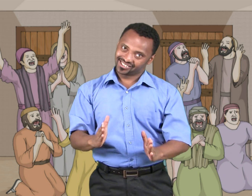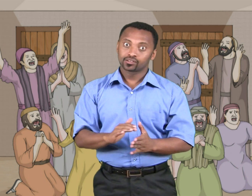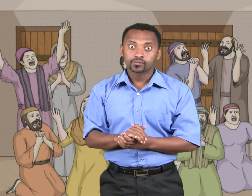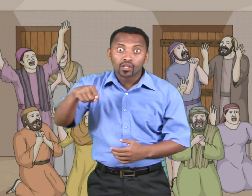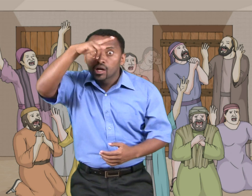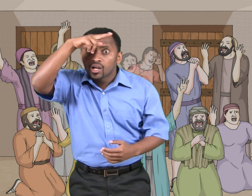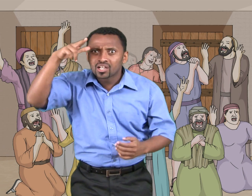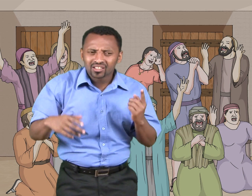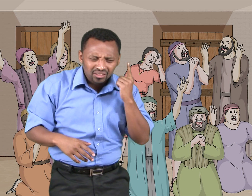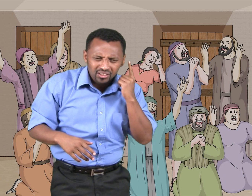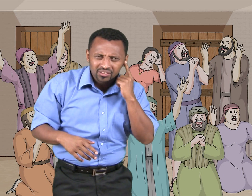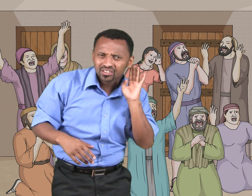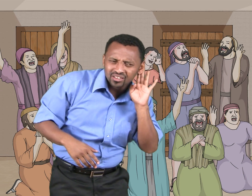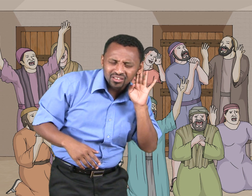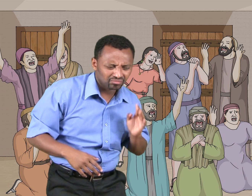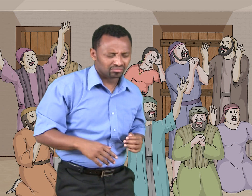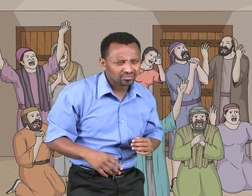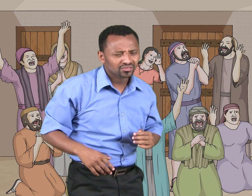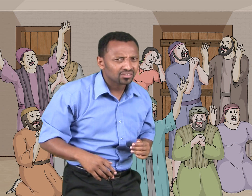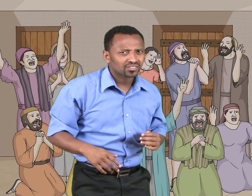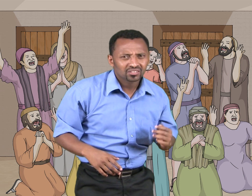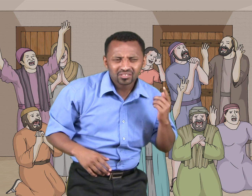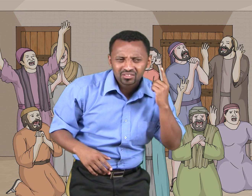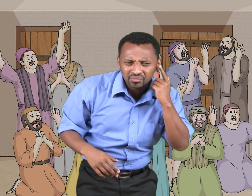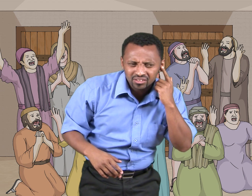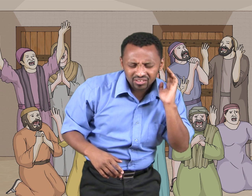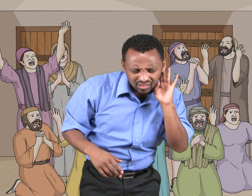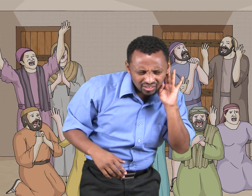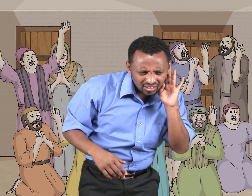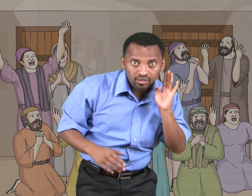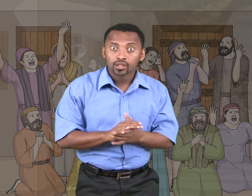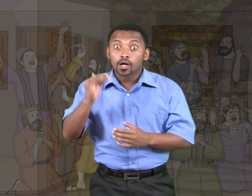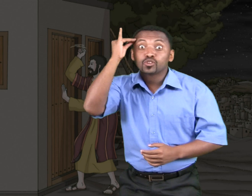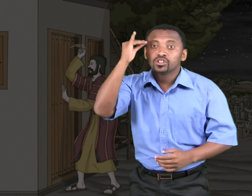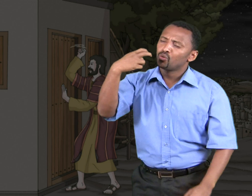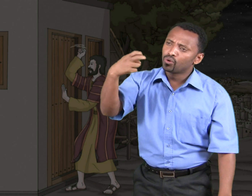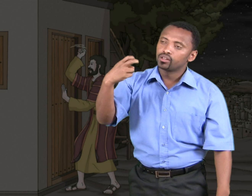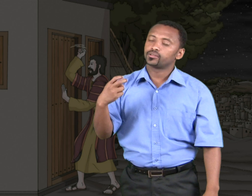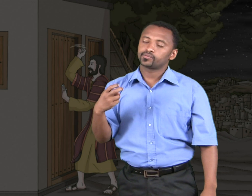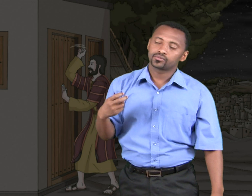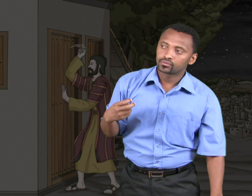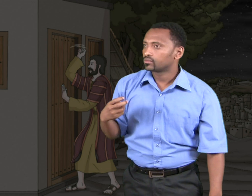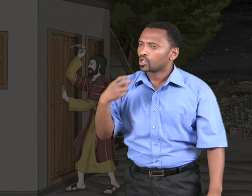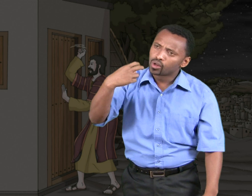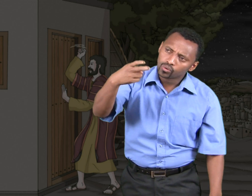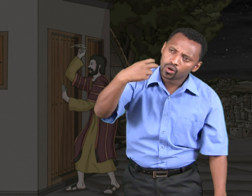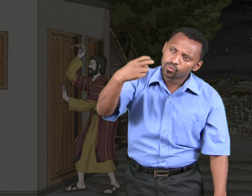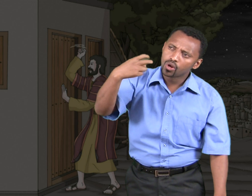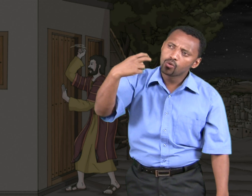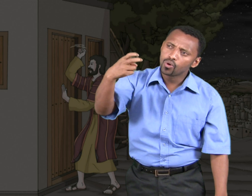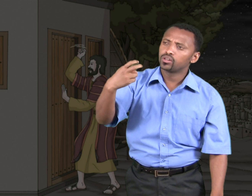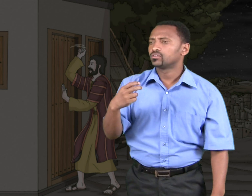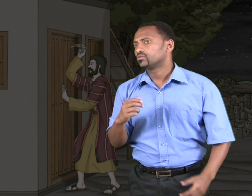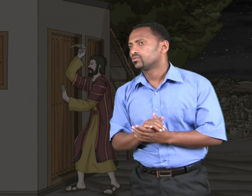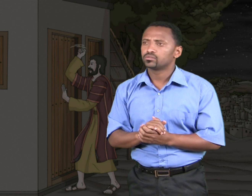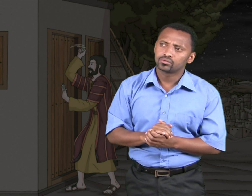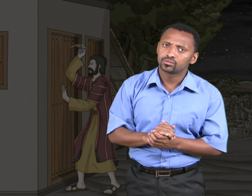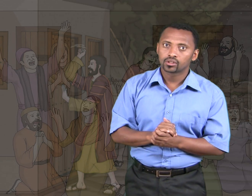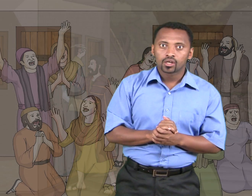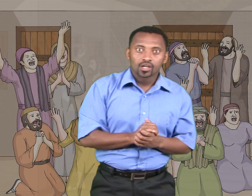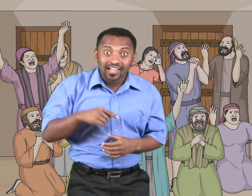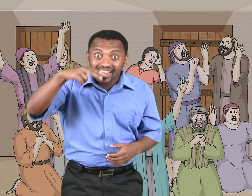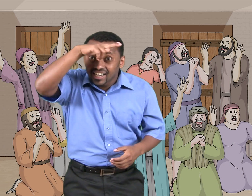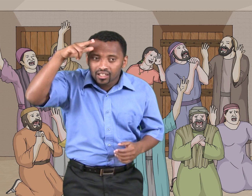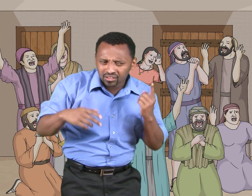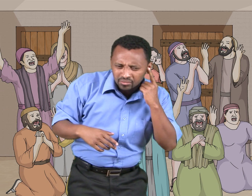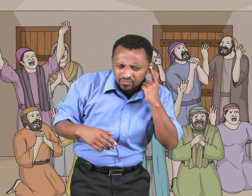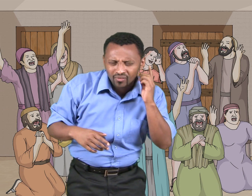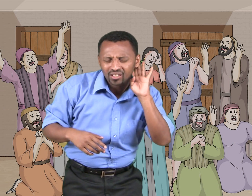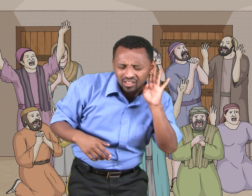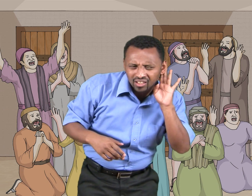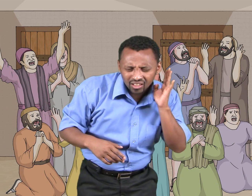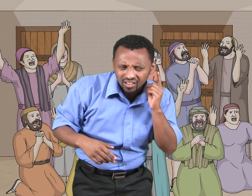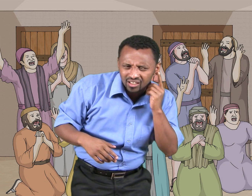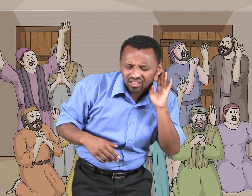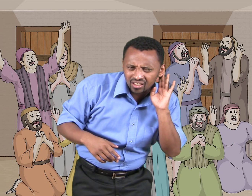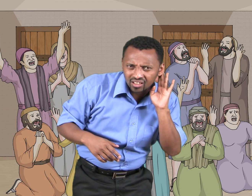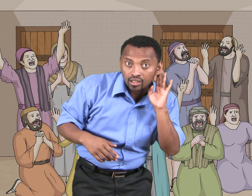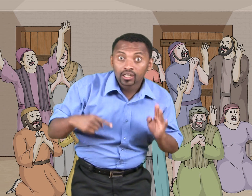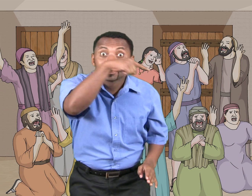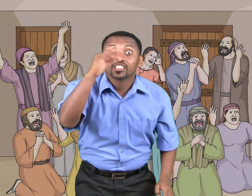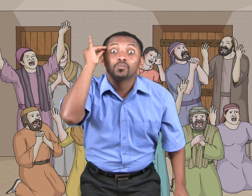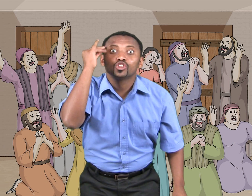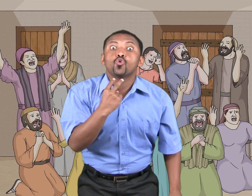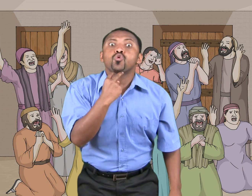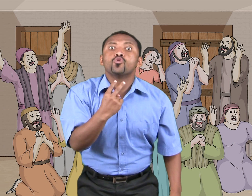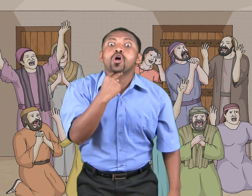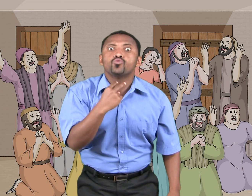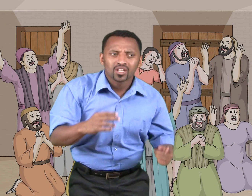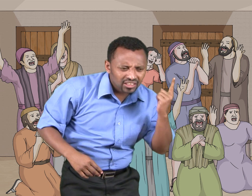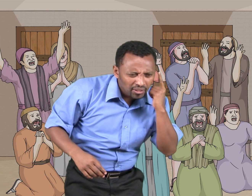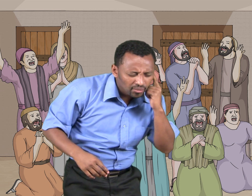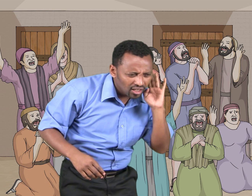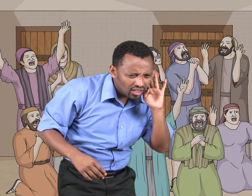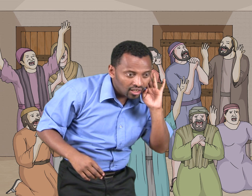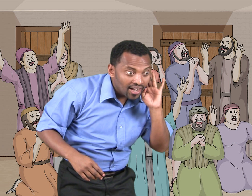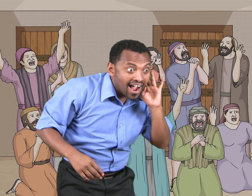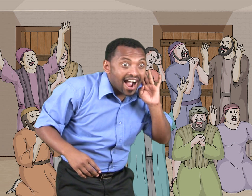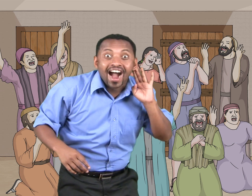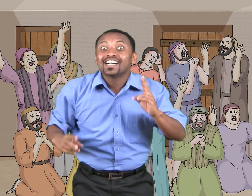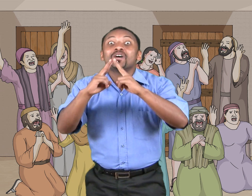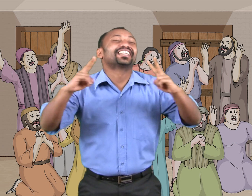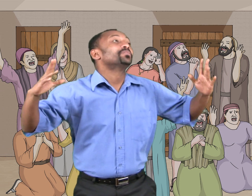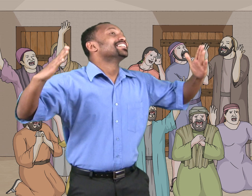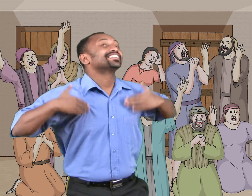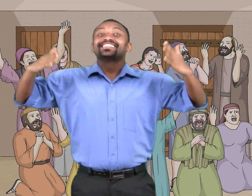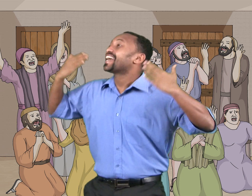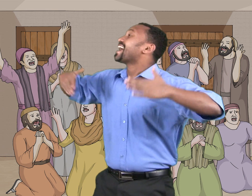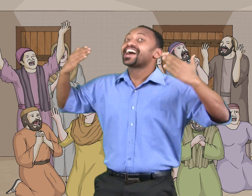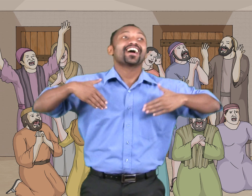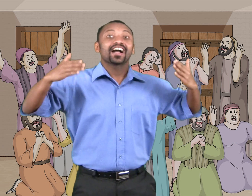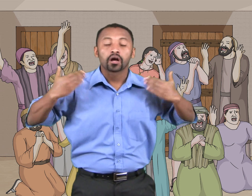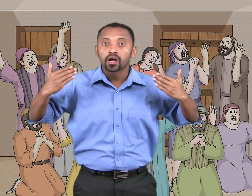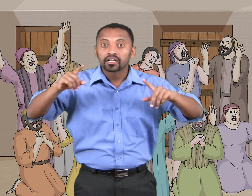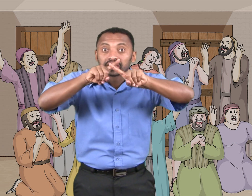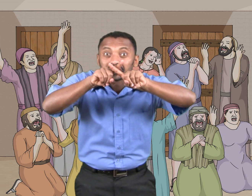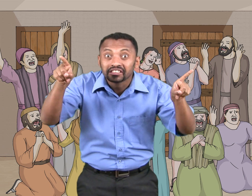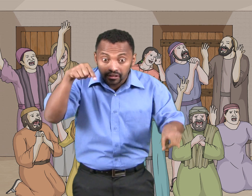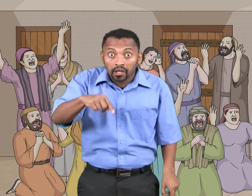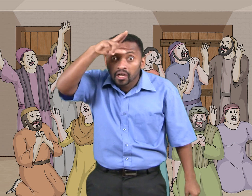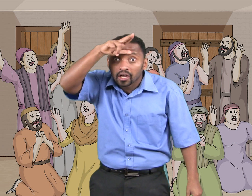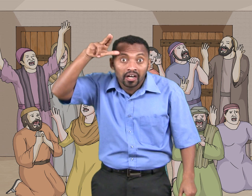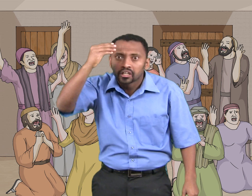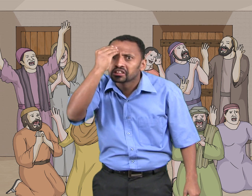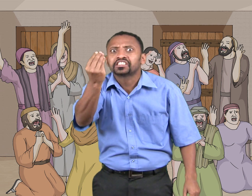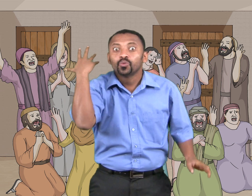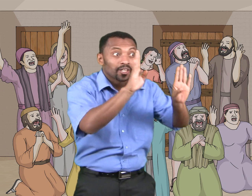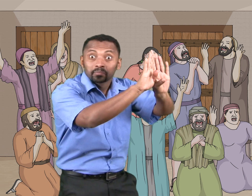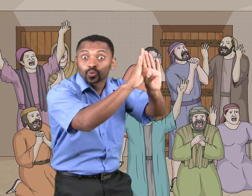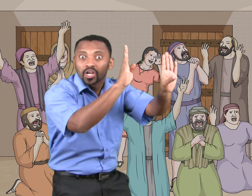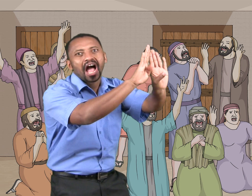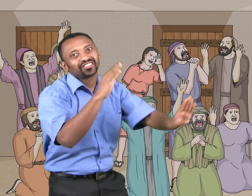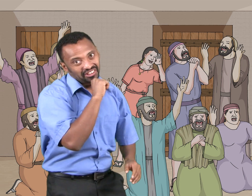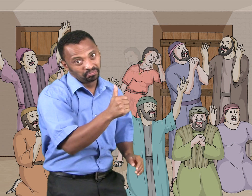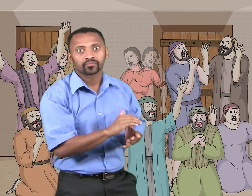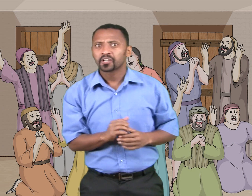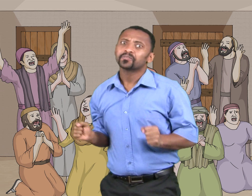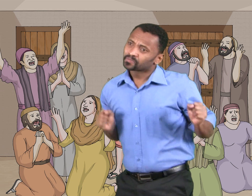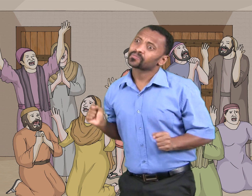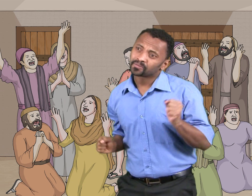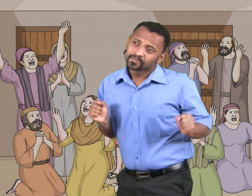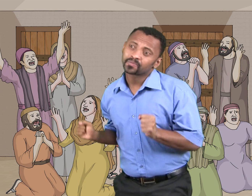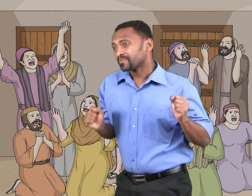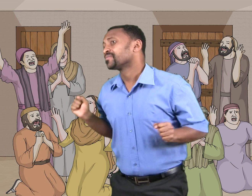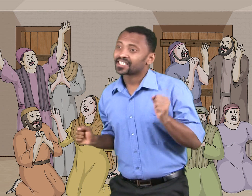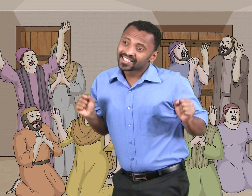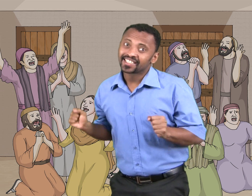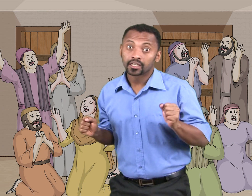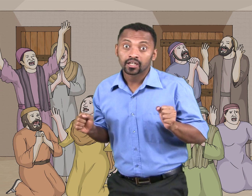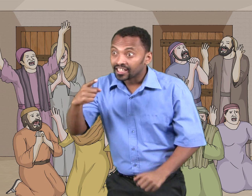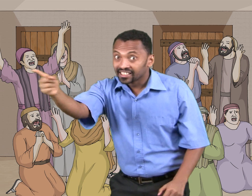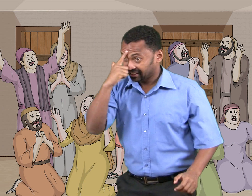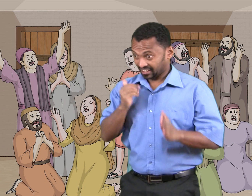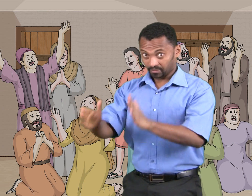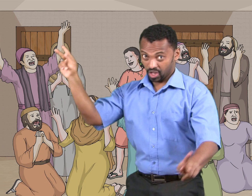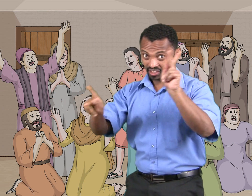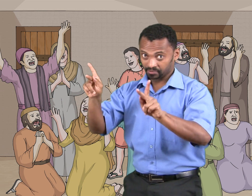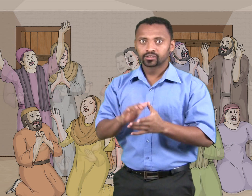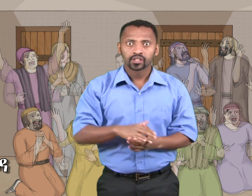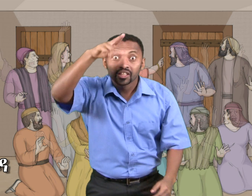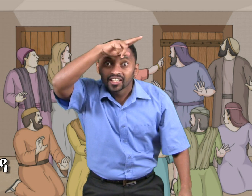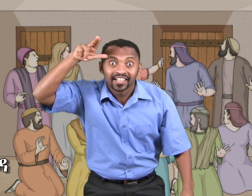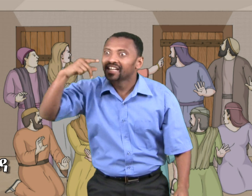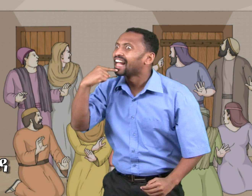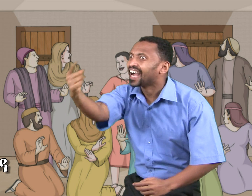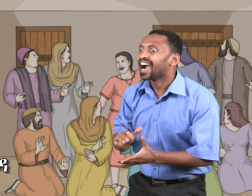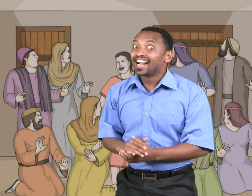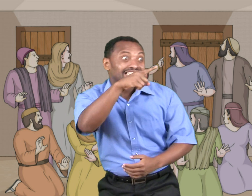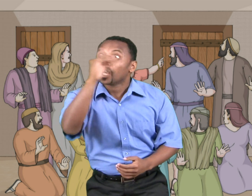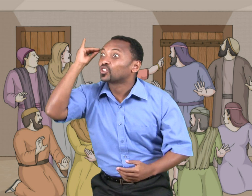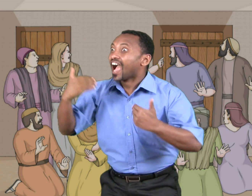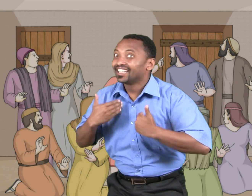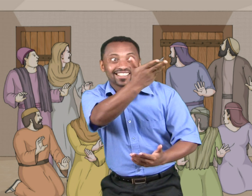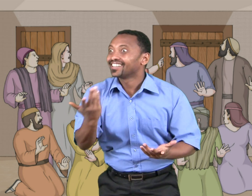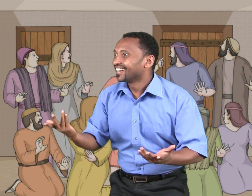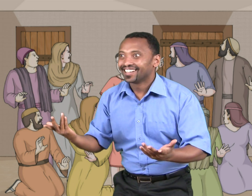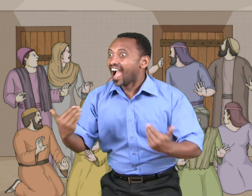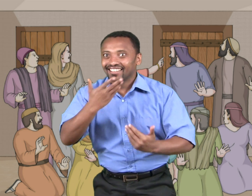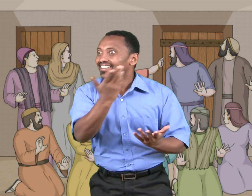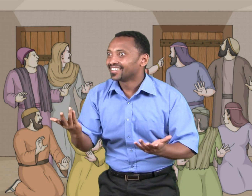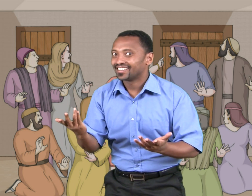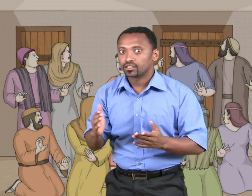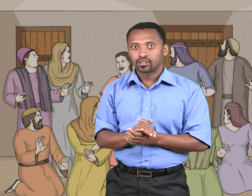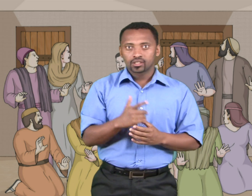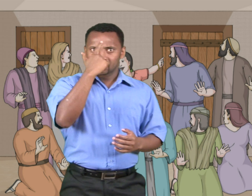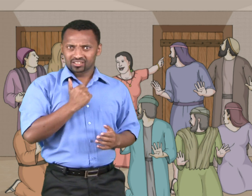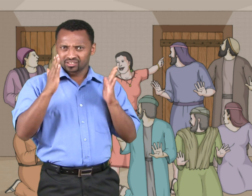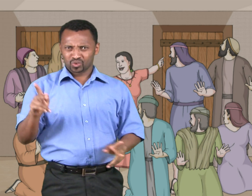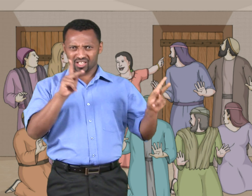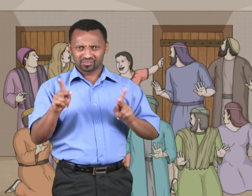When she recognized Peter’s voice, she was so overjoyed that she forgot to open the gate, but ran inside and announced, “Peter is standing at the gate!”